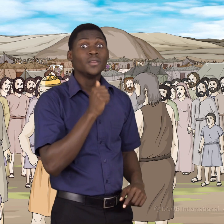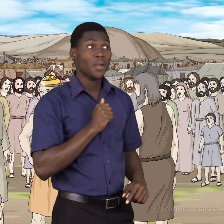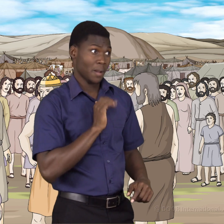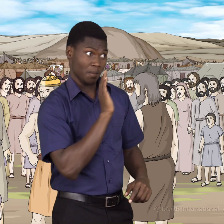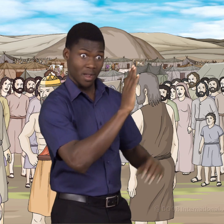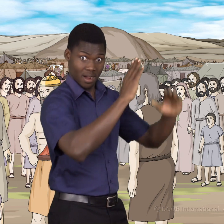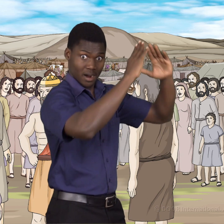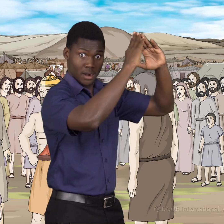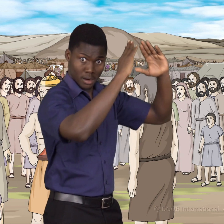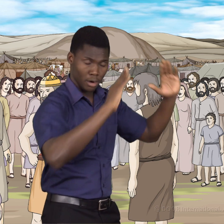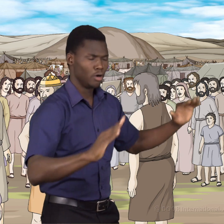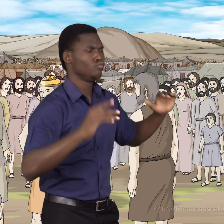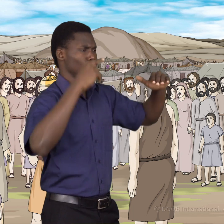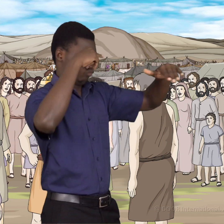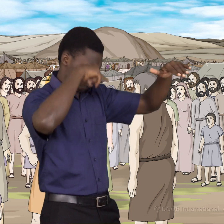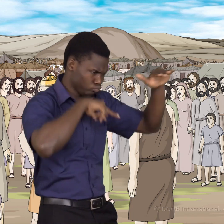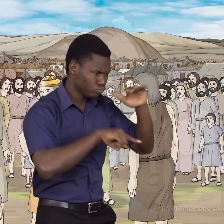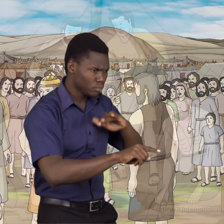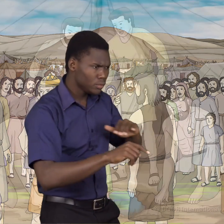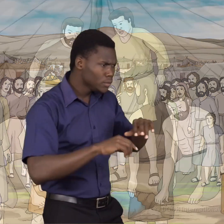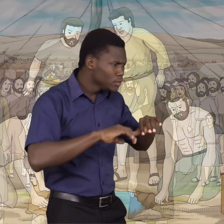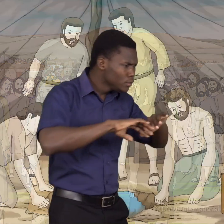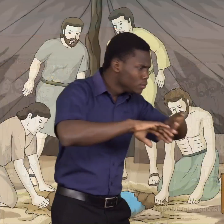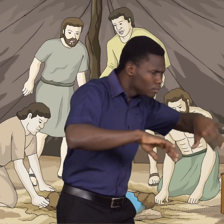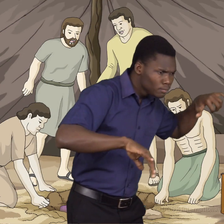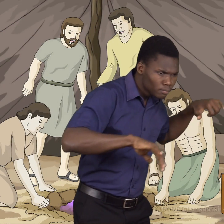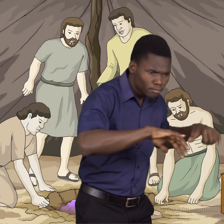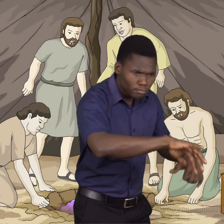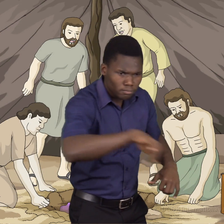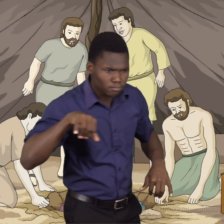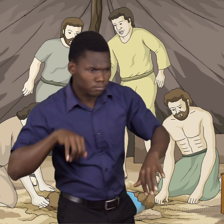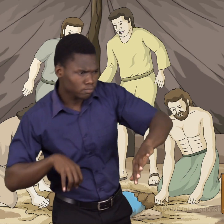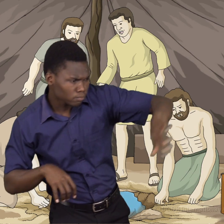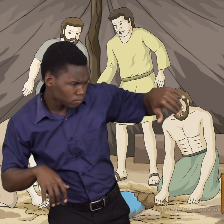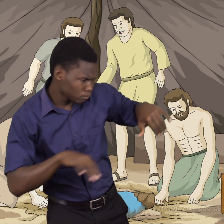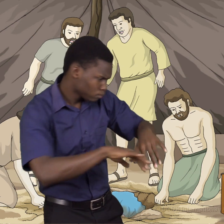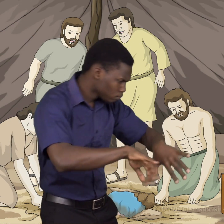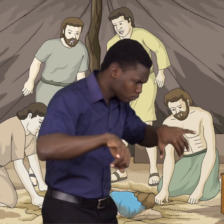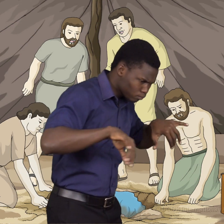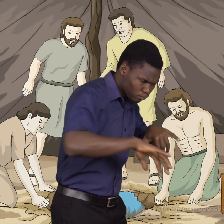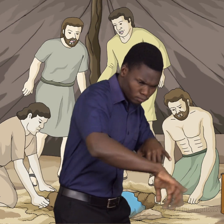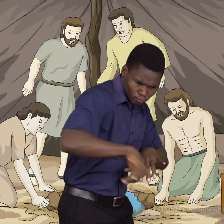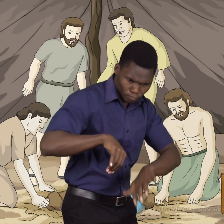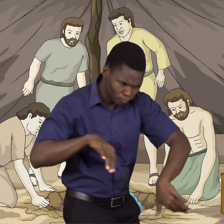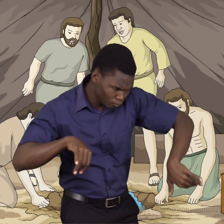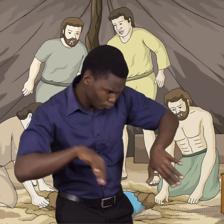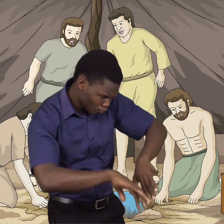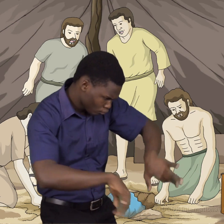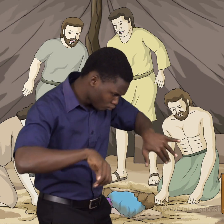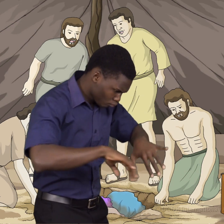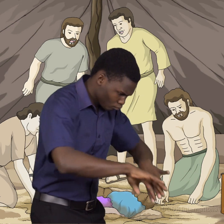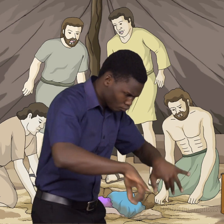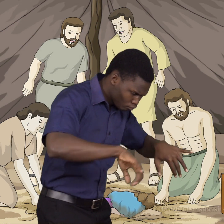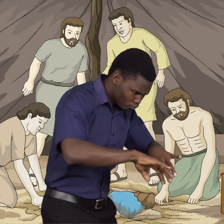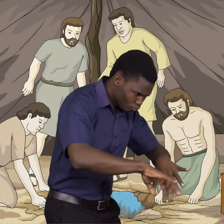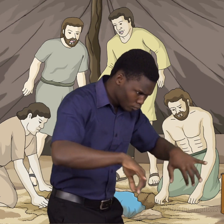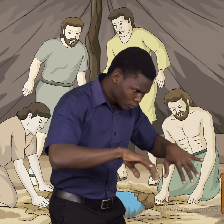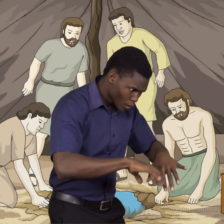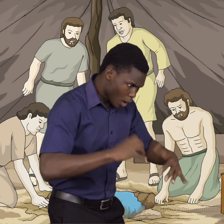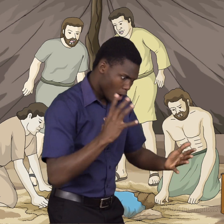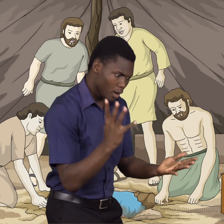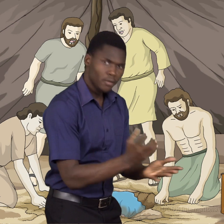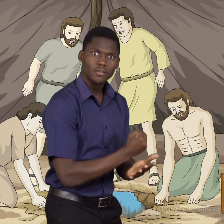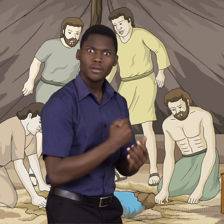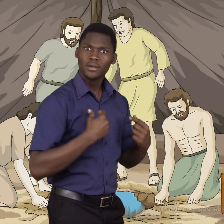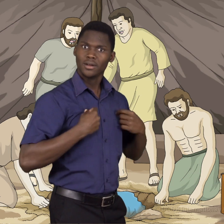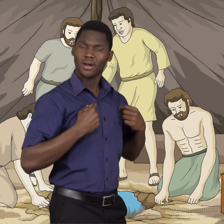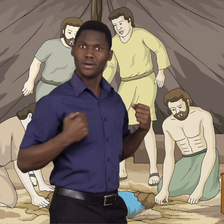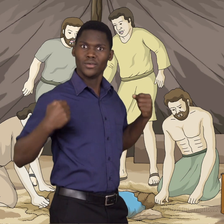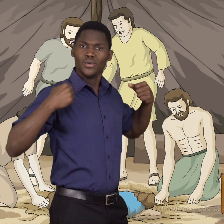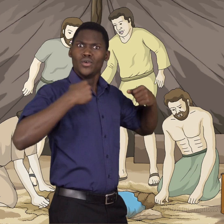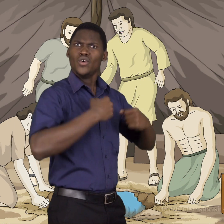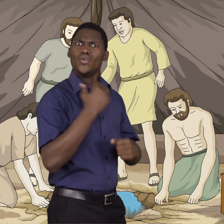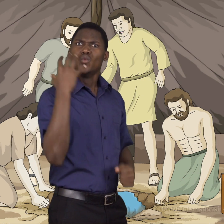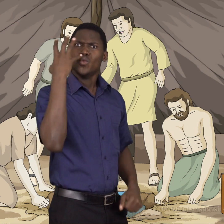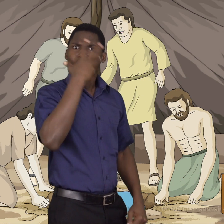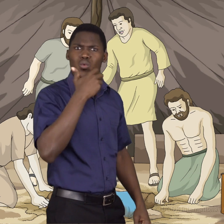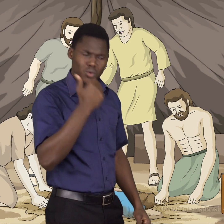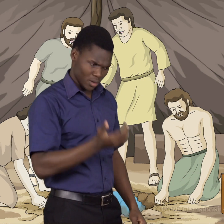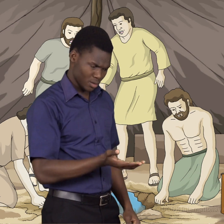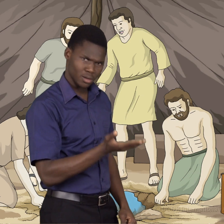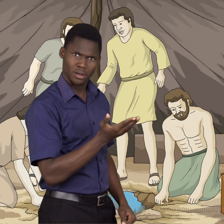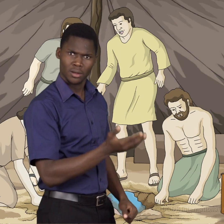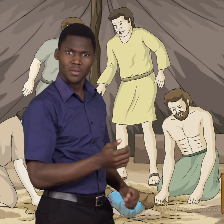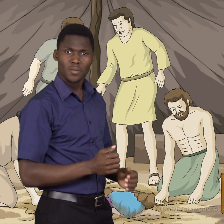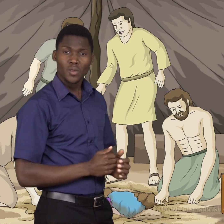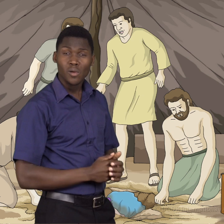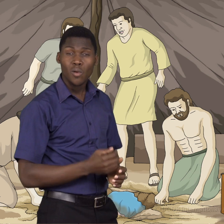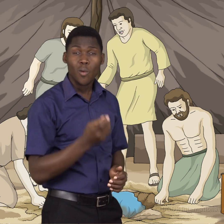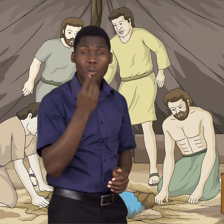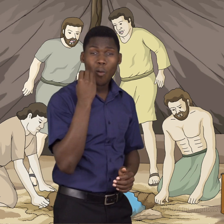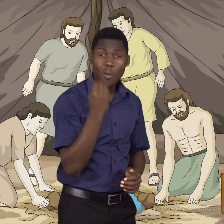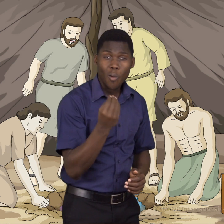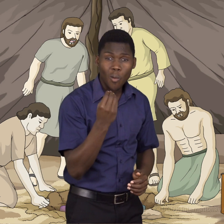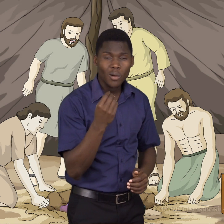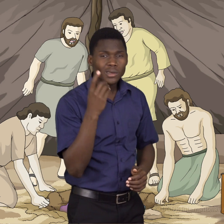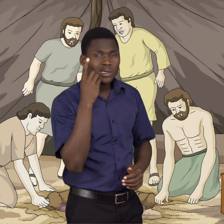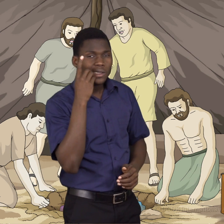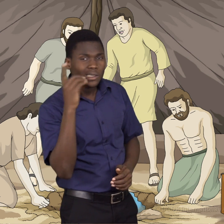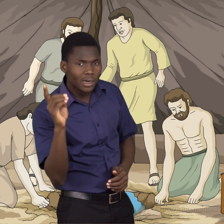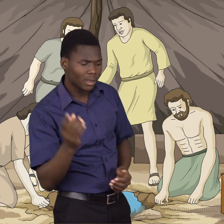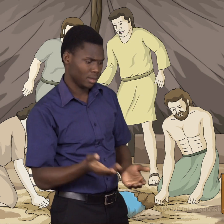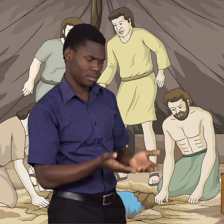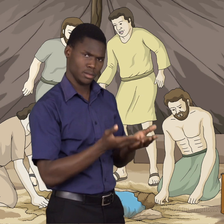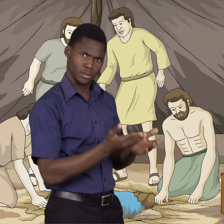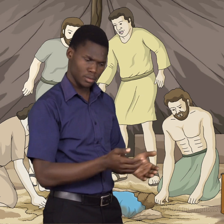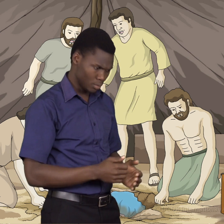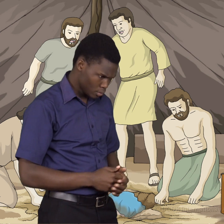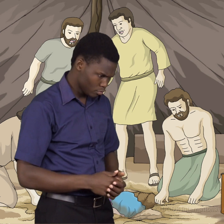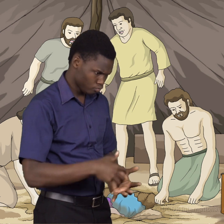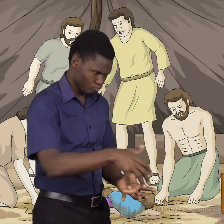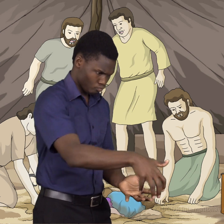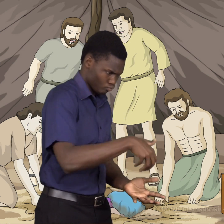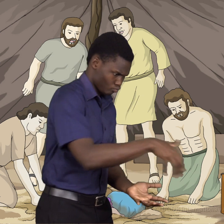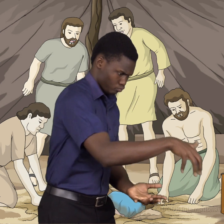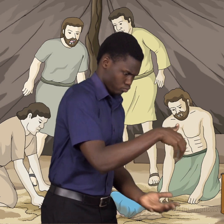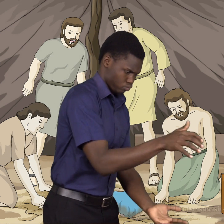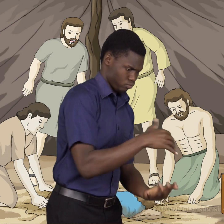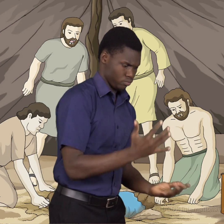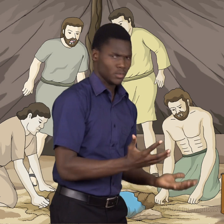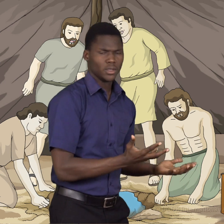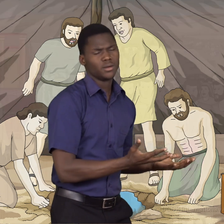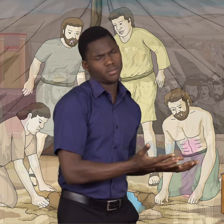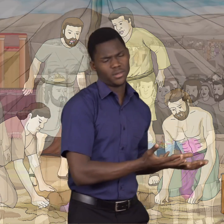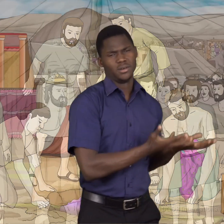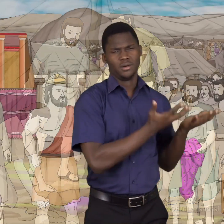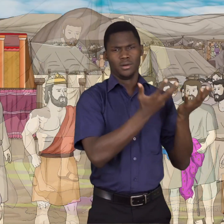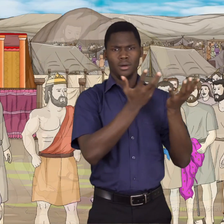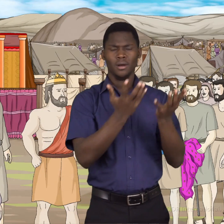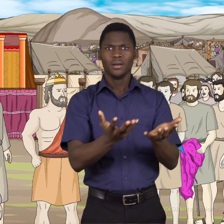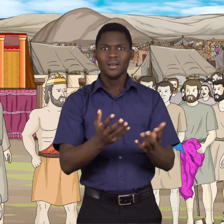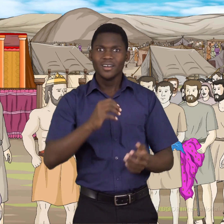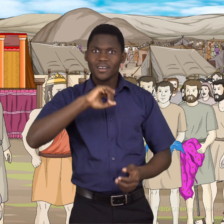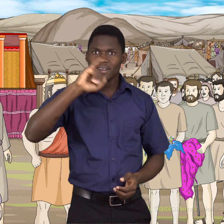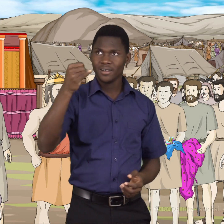So Joshua sent messengers who ran to the tent, and there it all was, hidden in his tent, with the silver underneath.